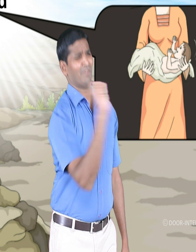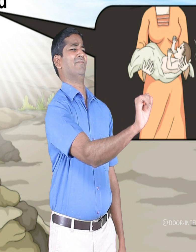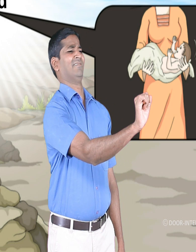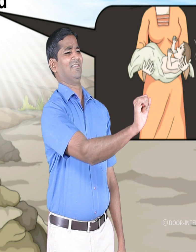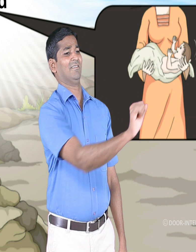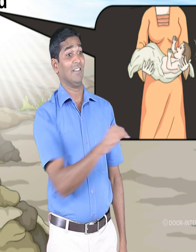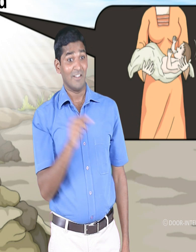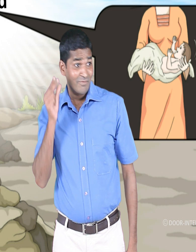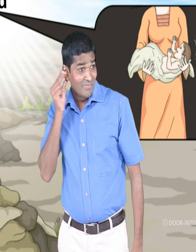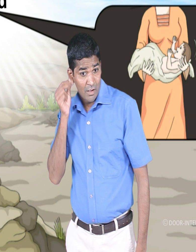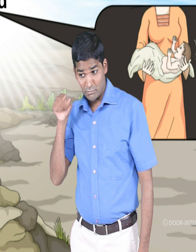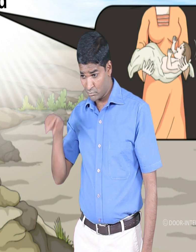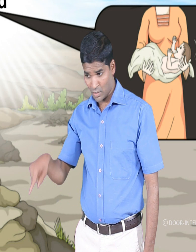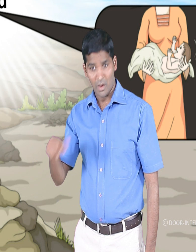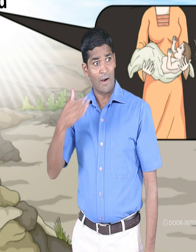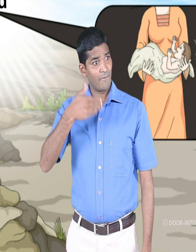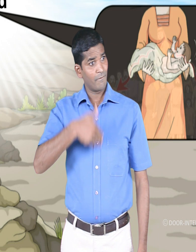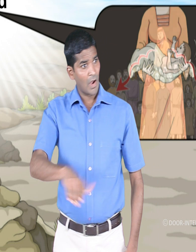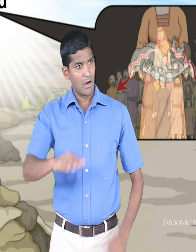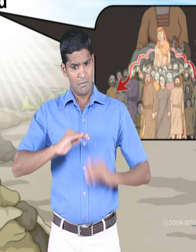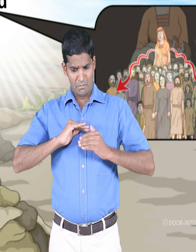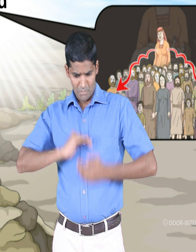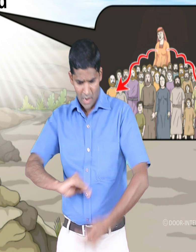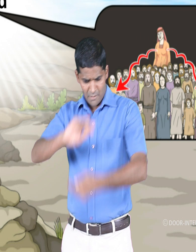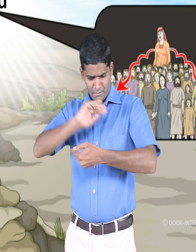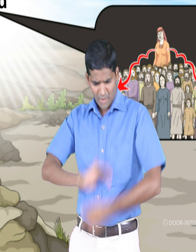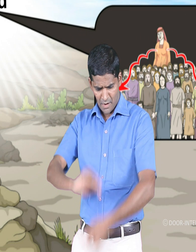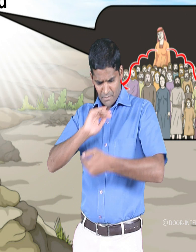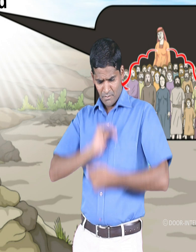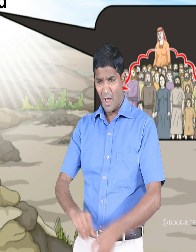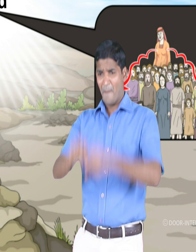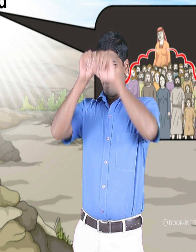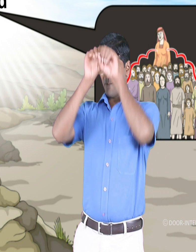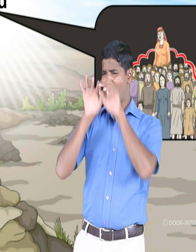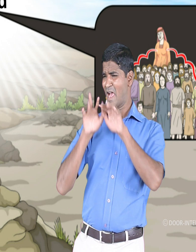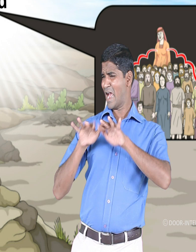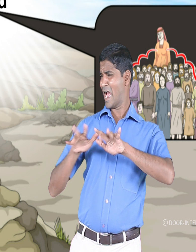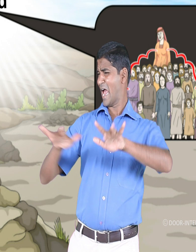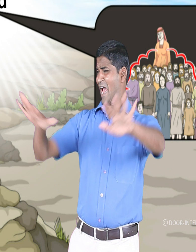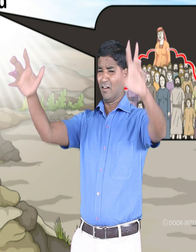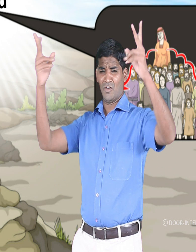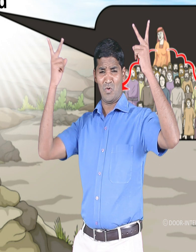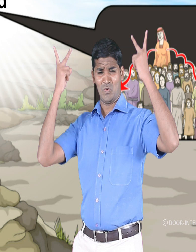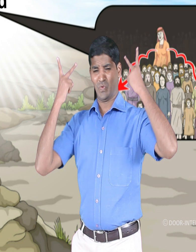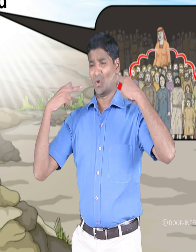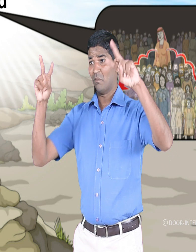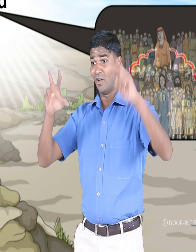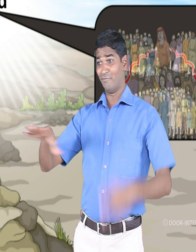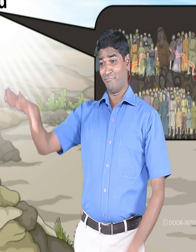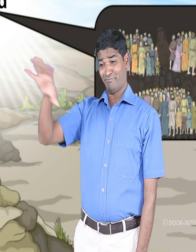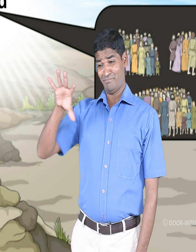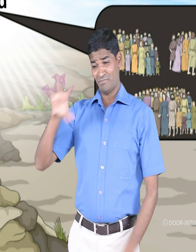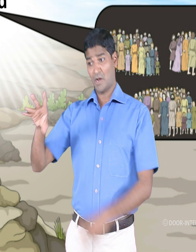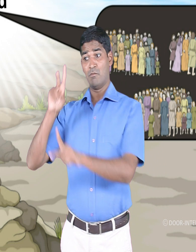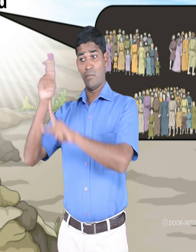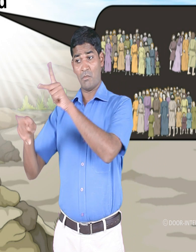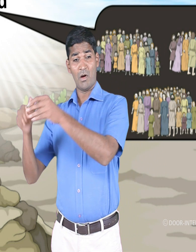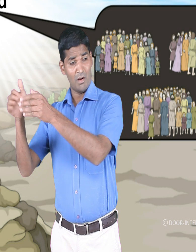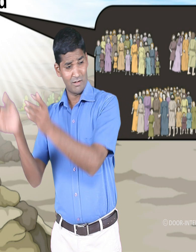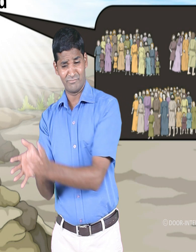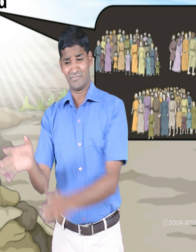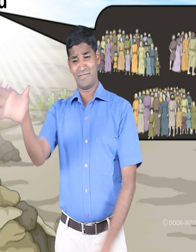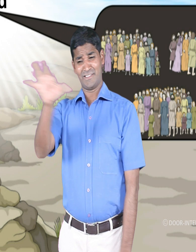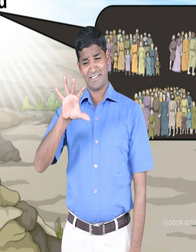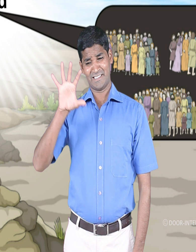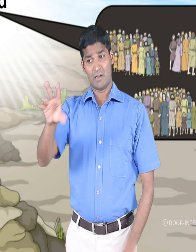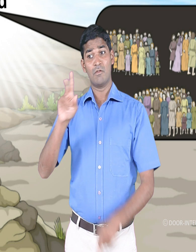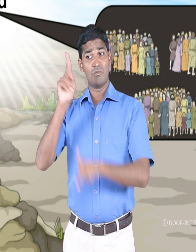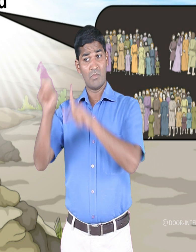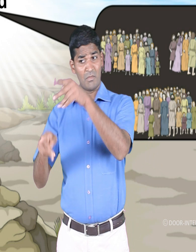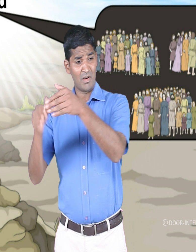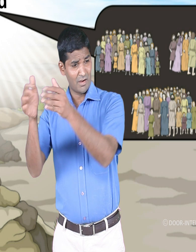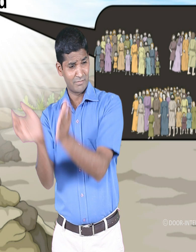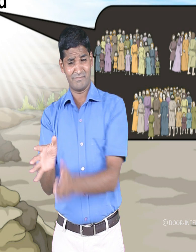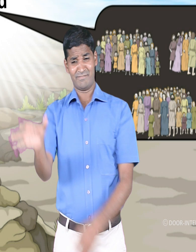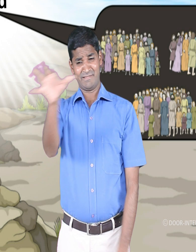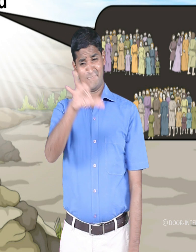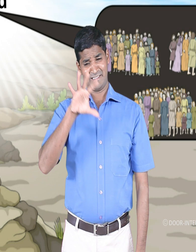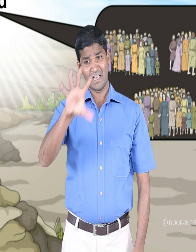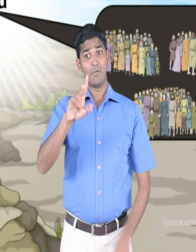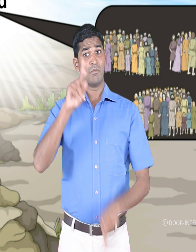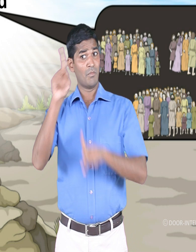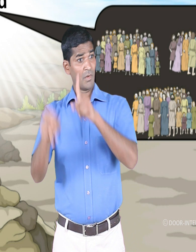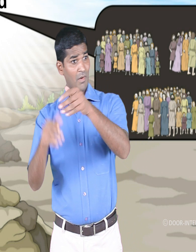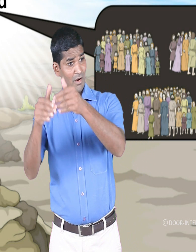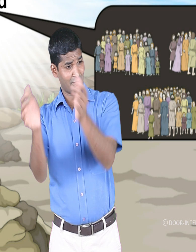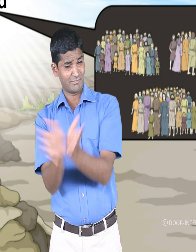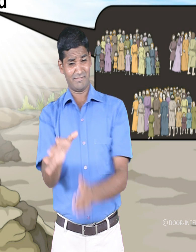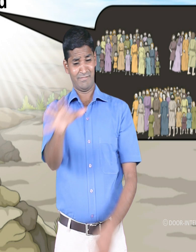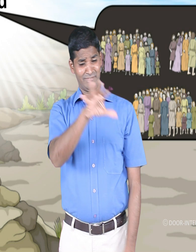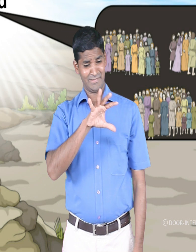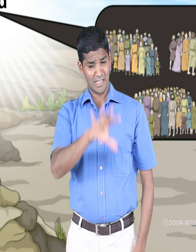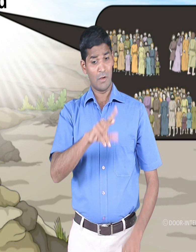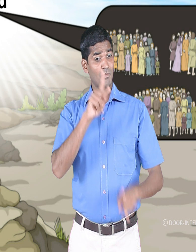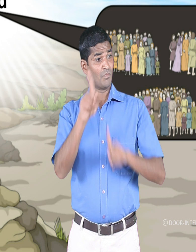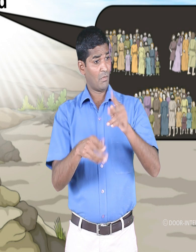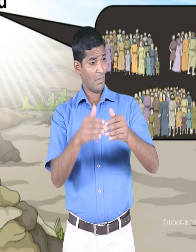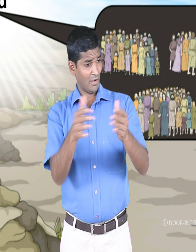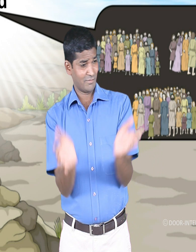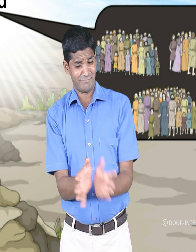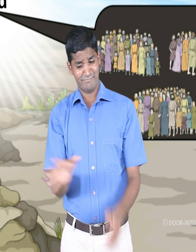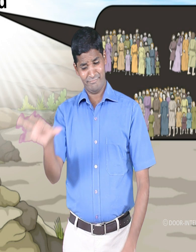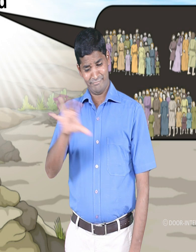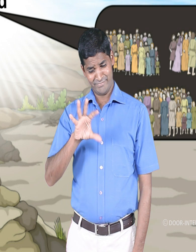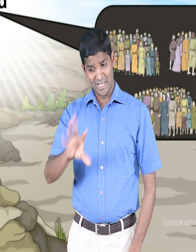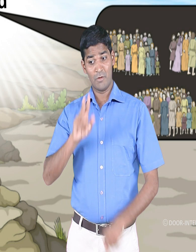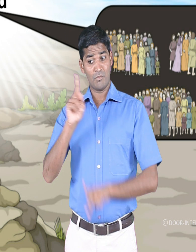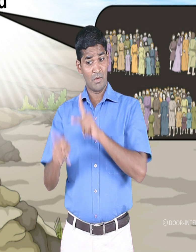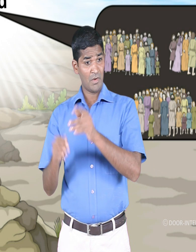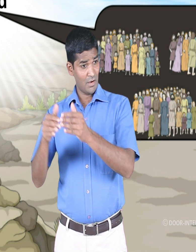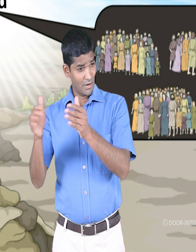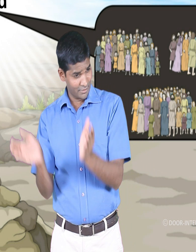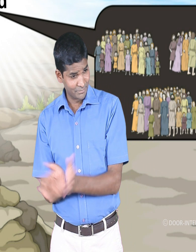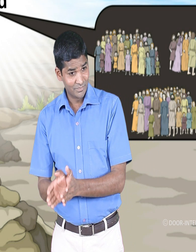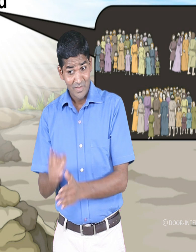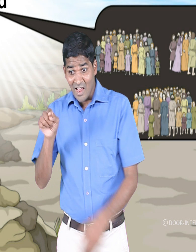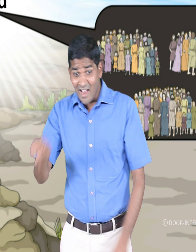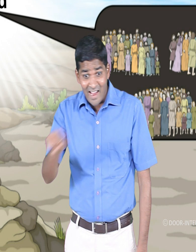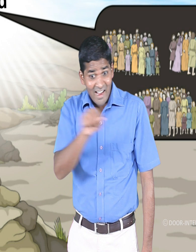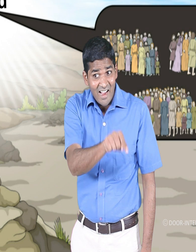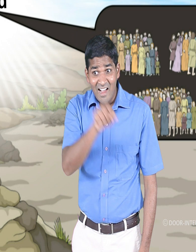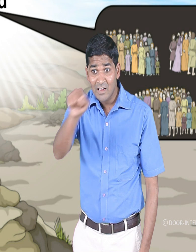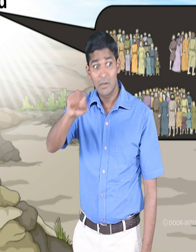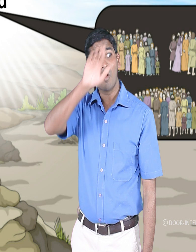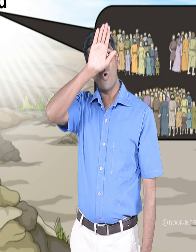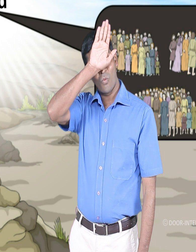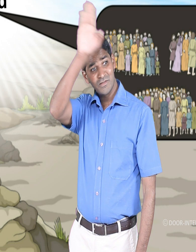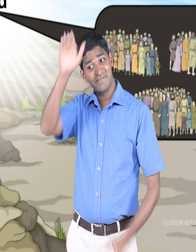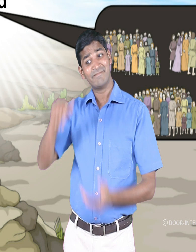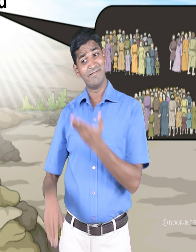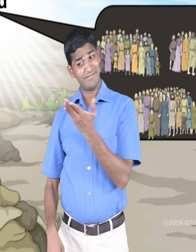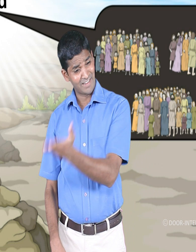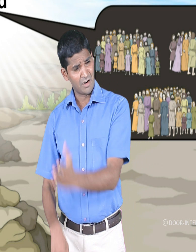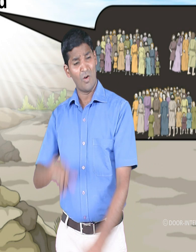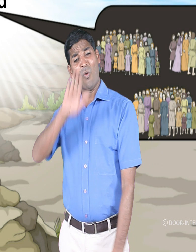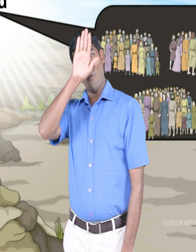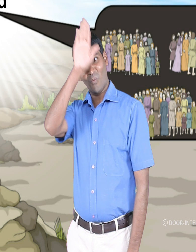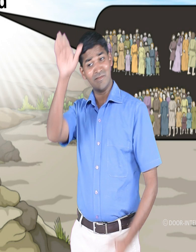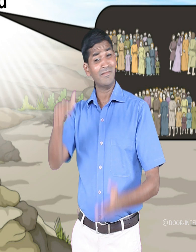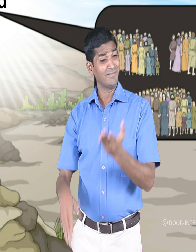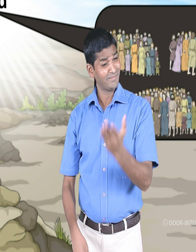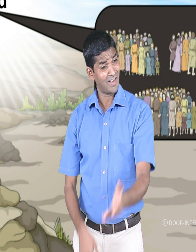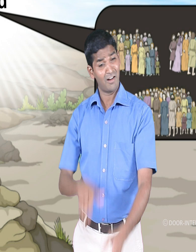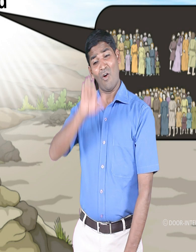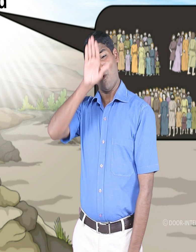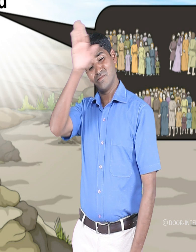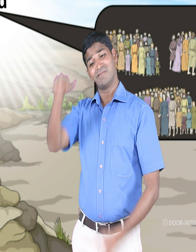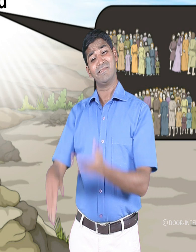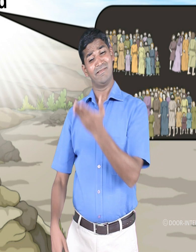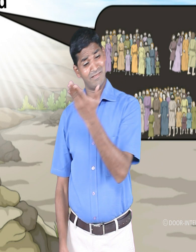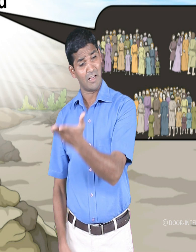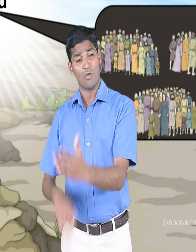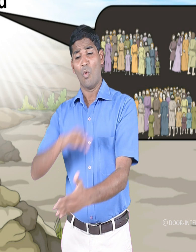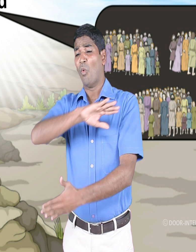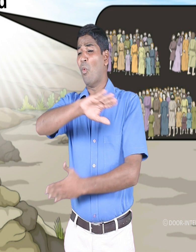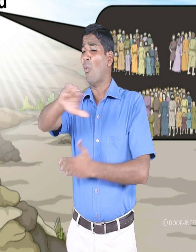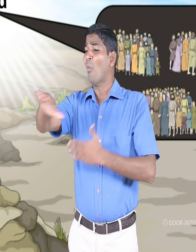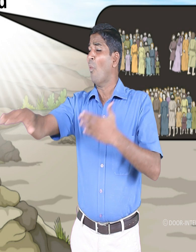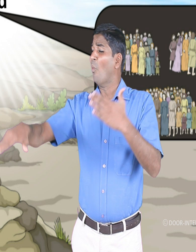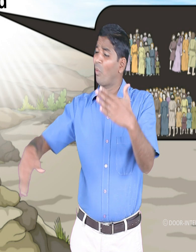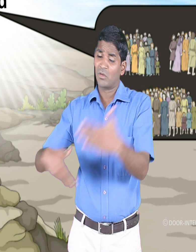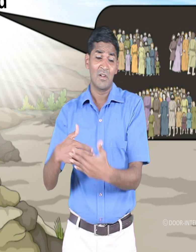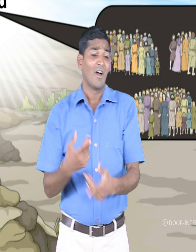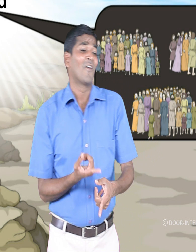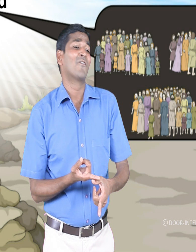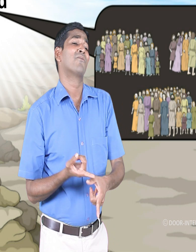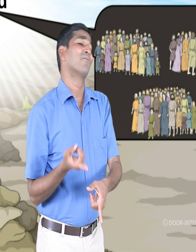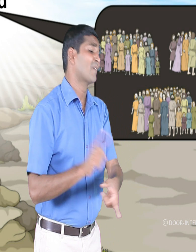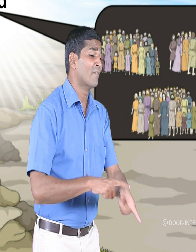I will bless her, and she will be the mother of nations;